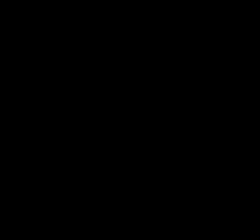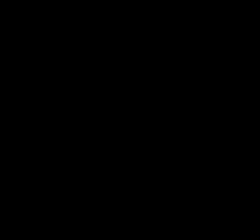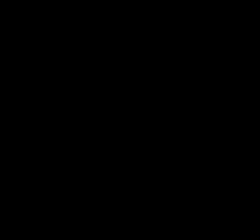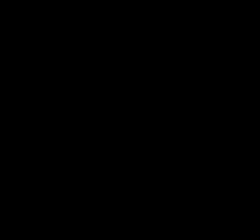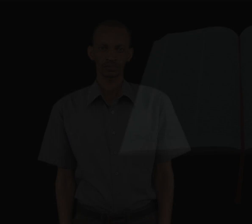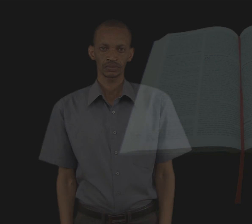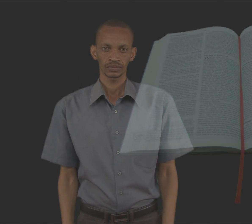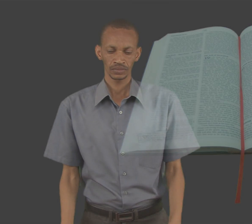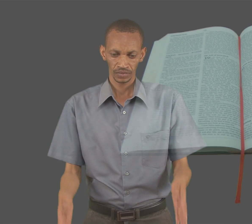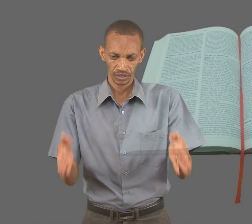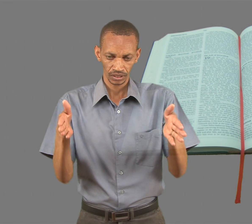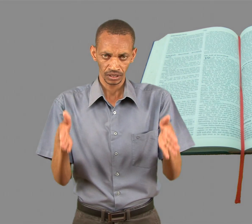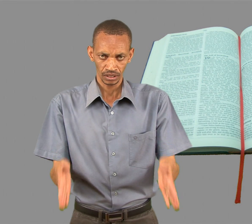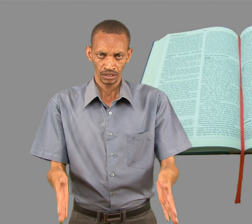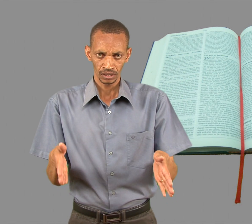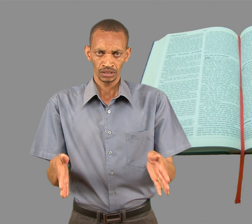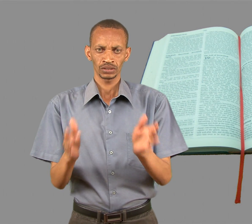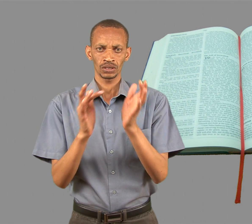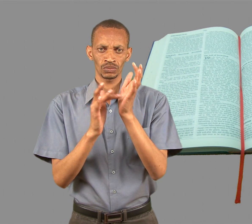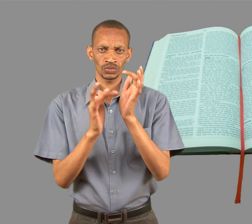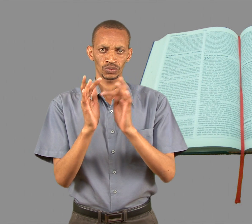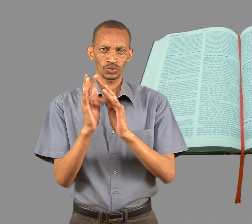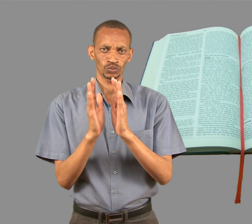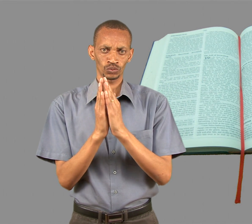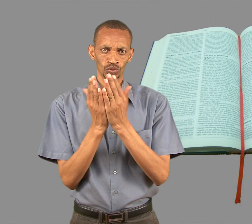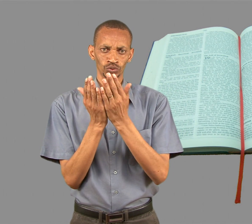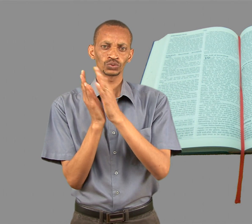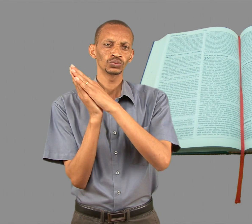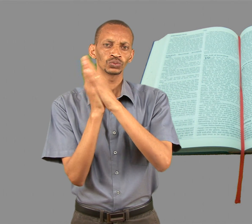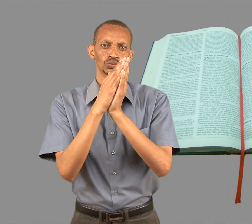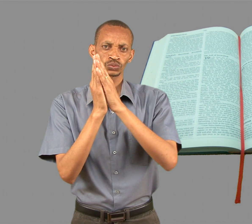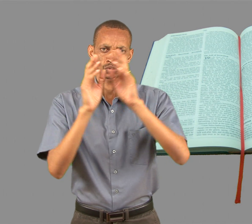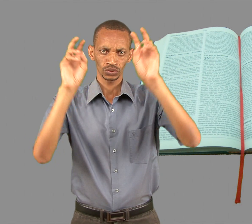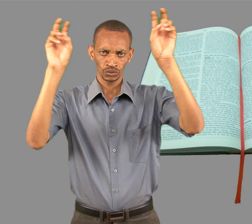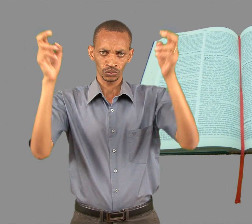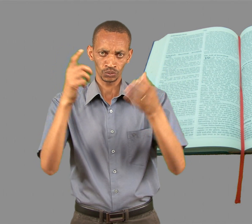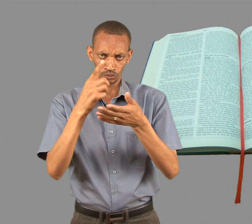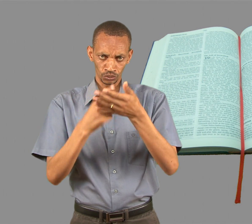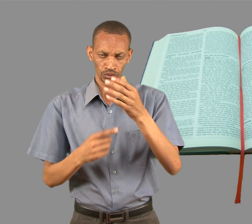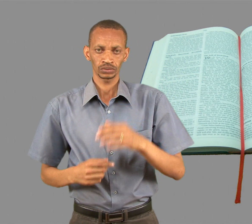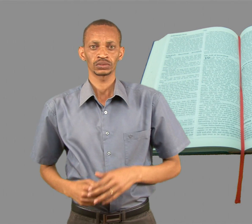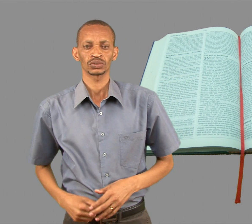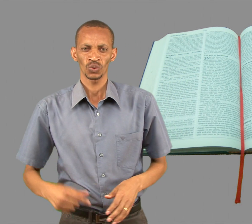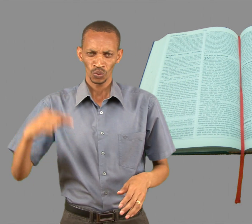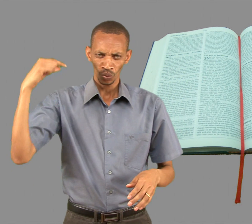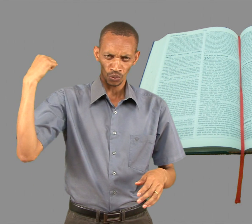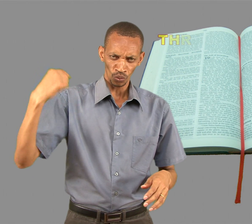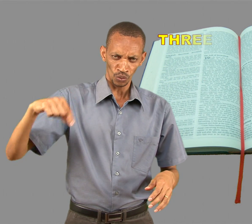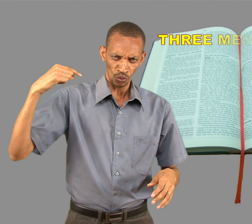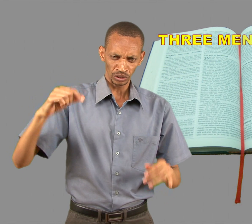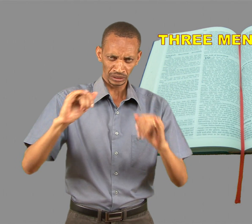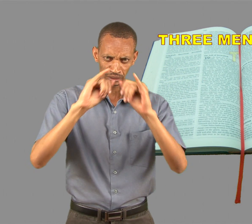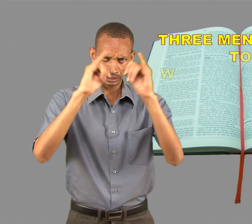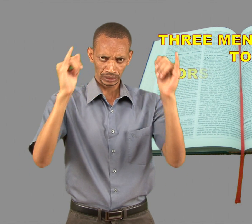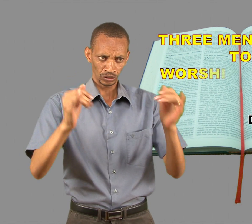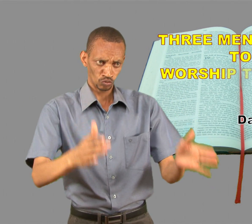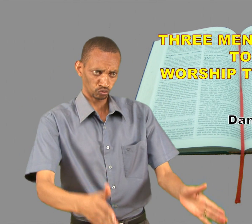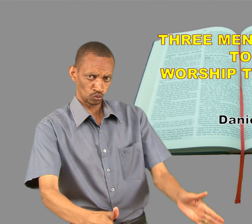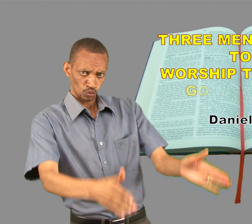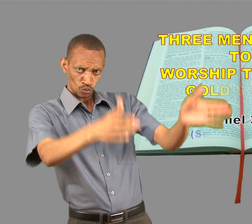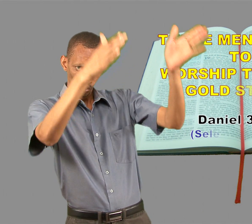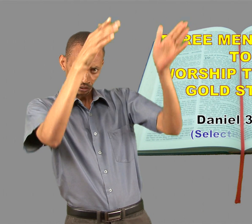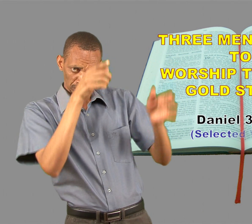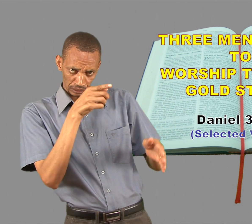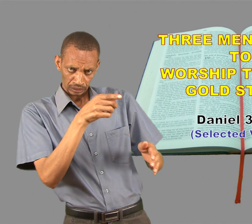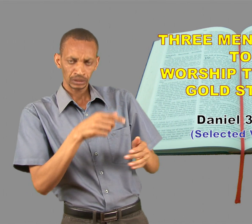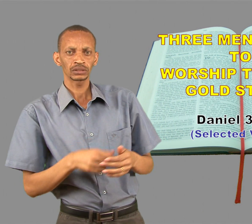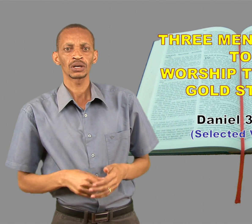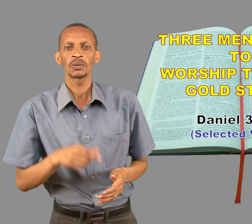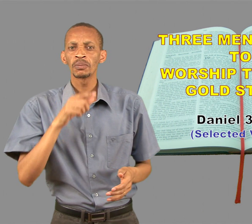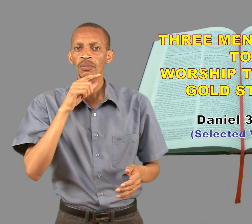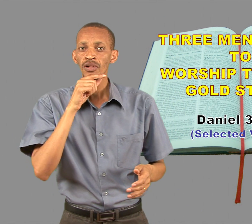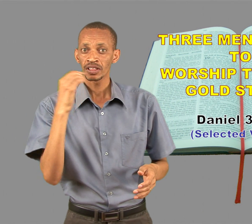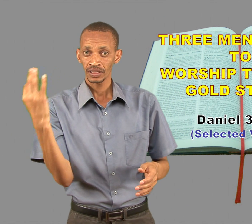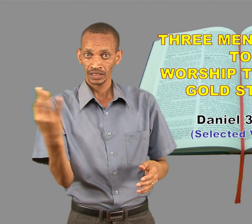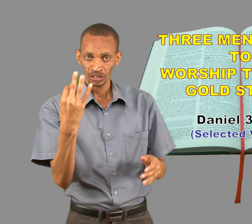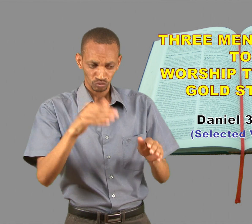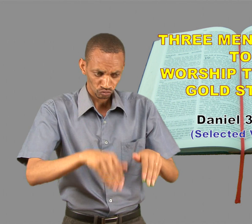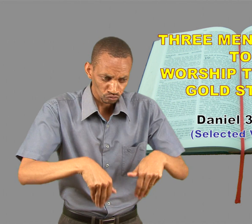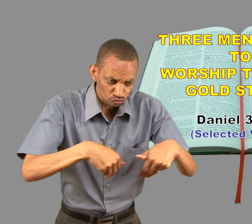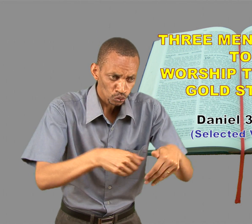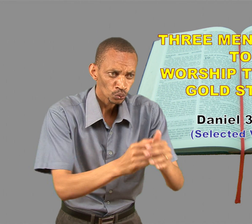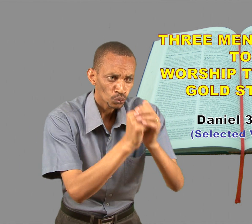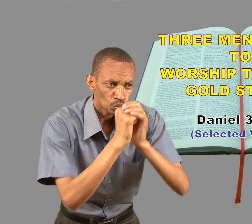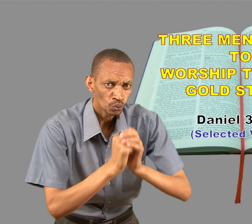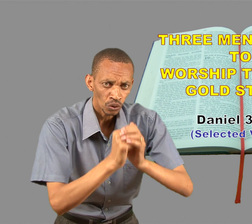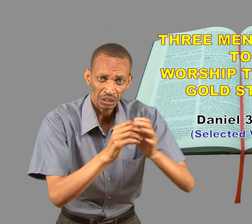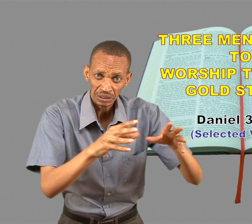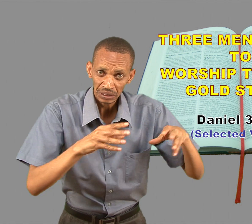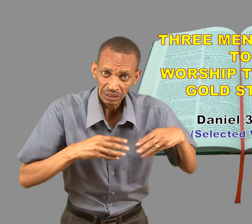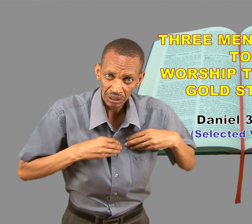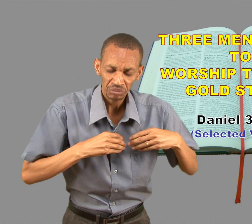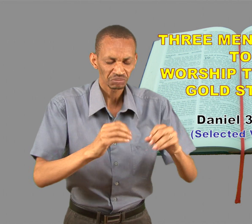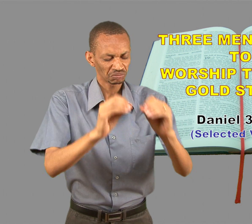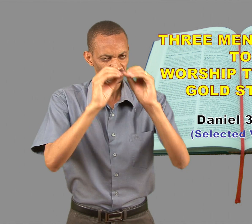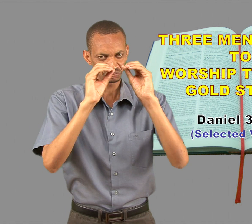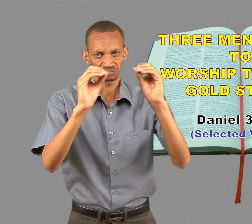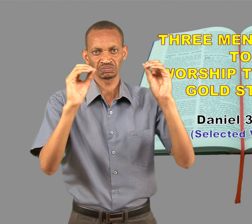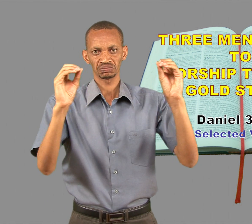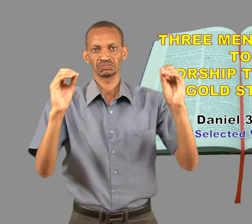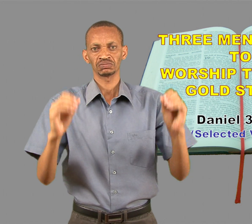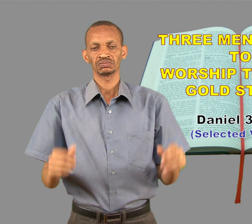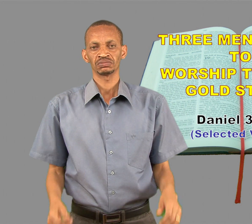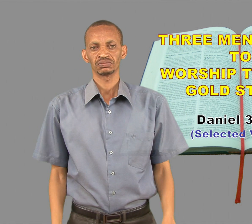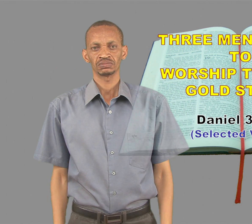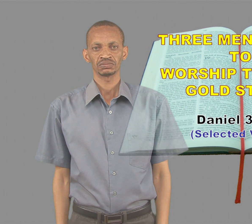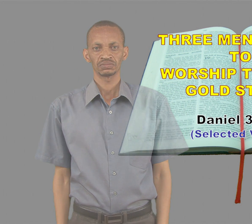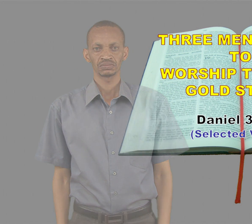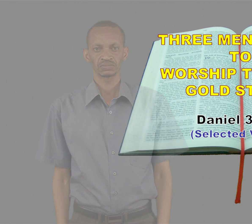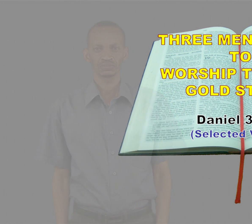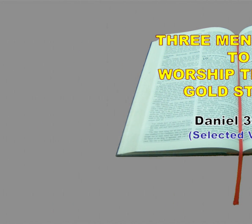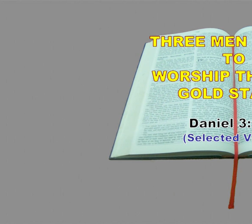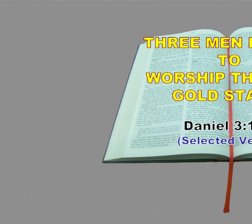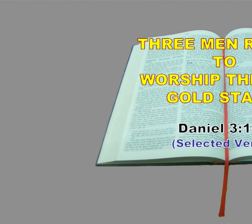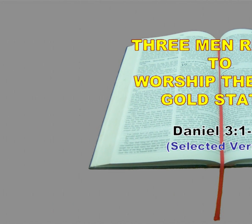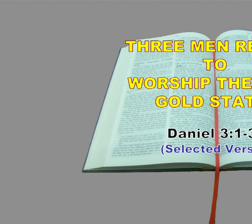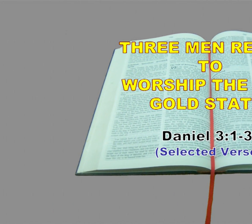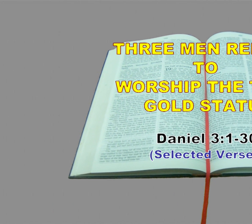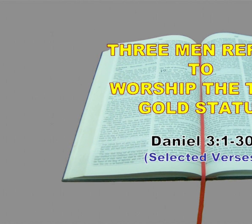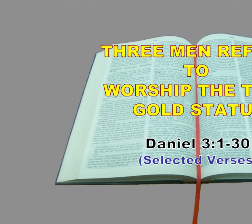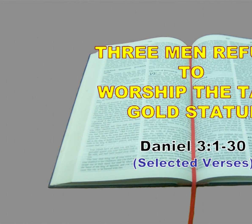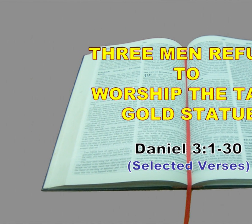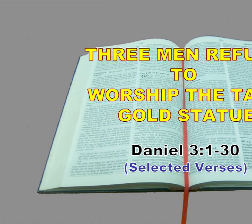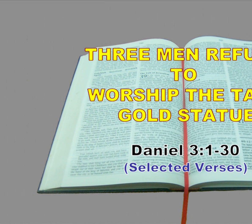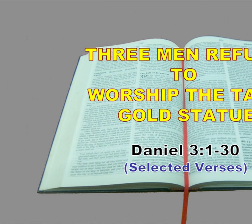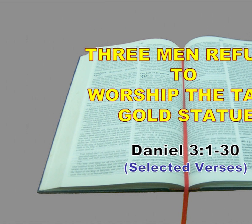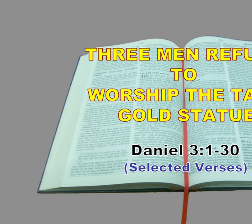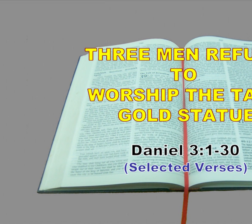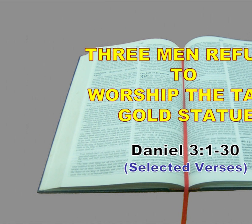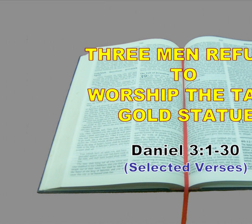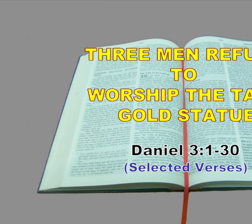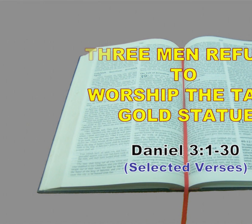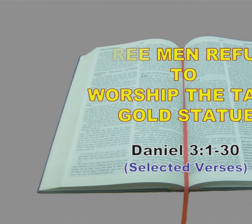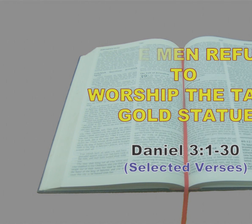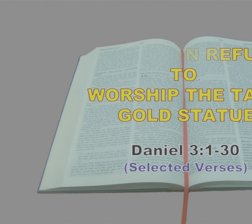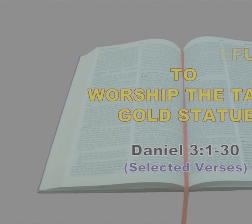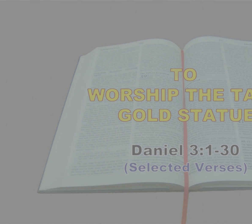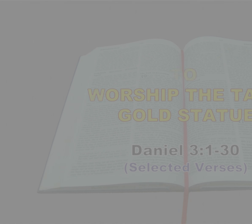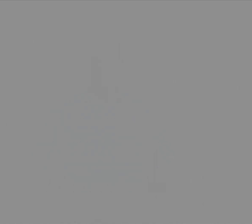Three men refuse to worship the tall gold statue